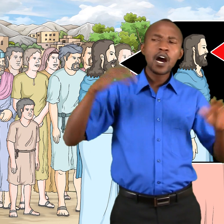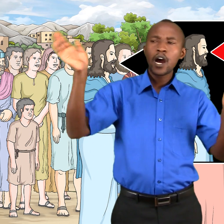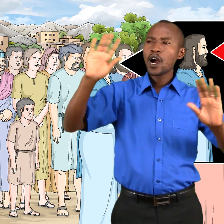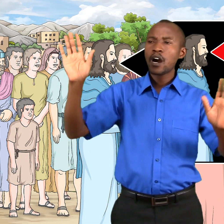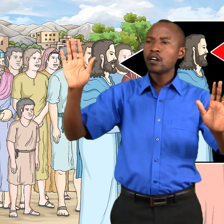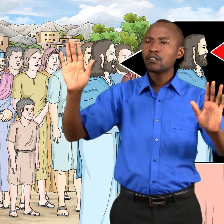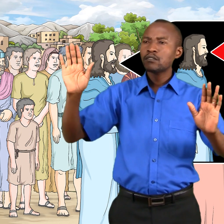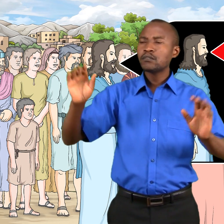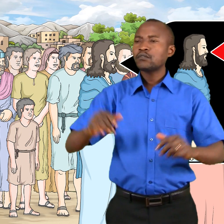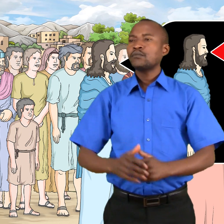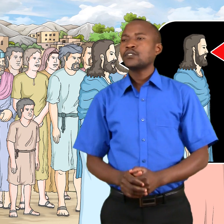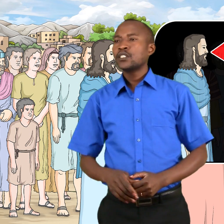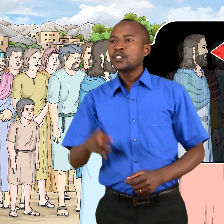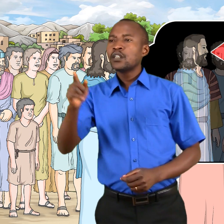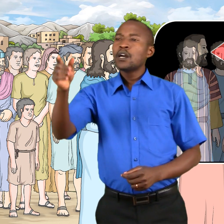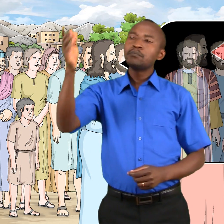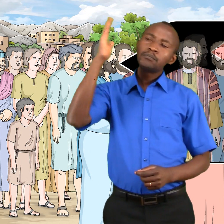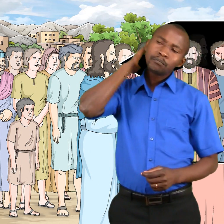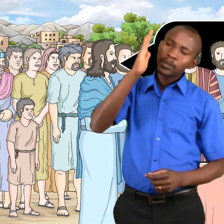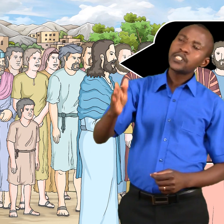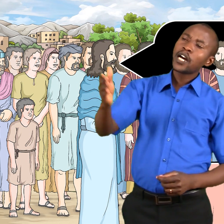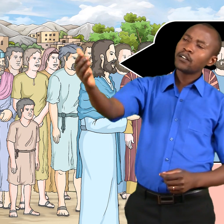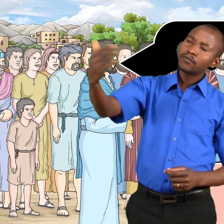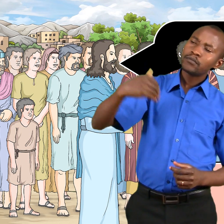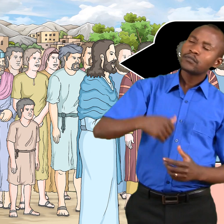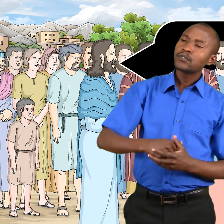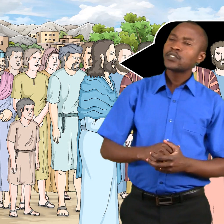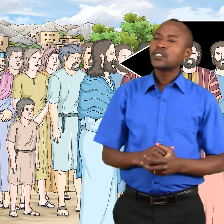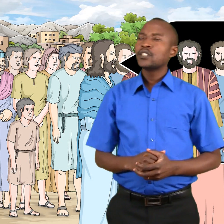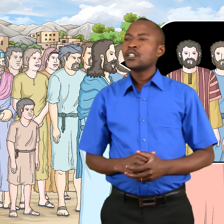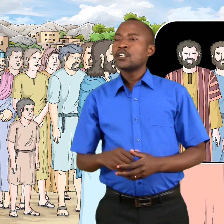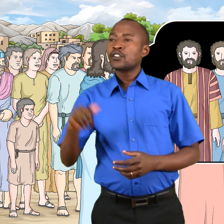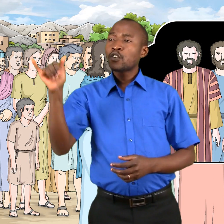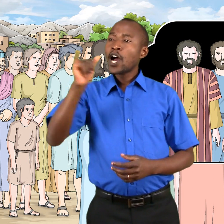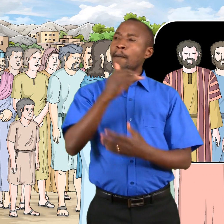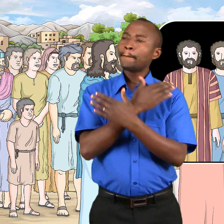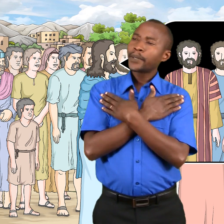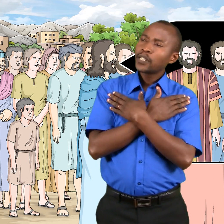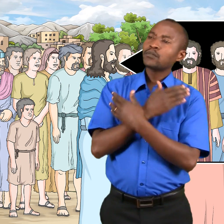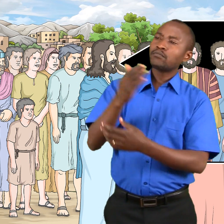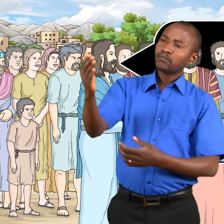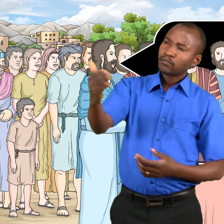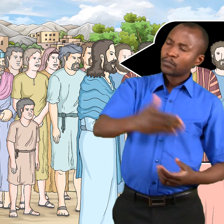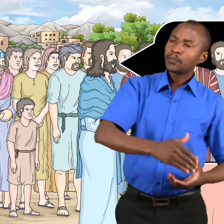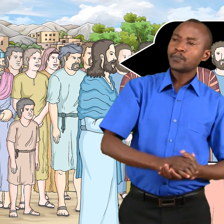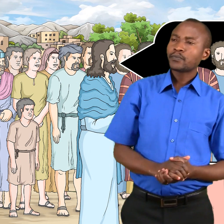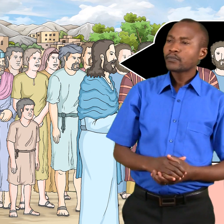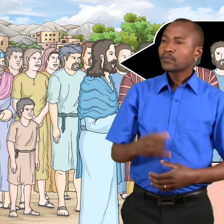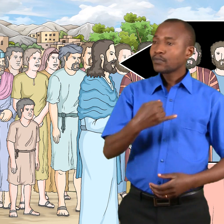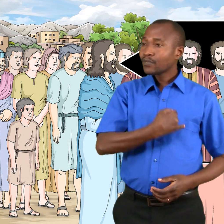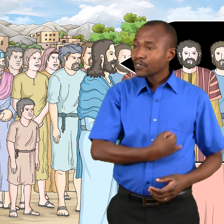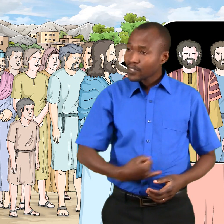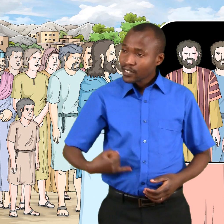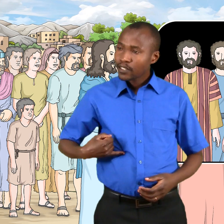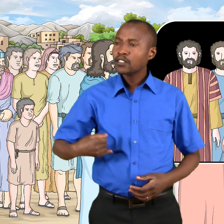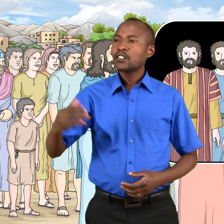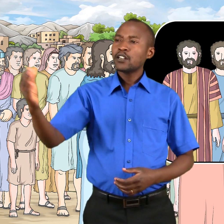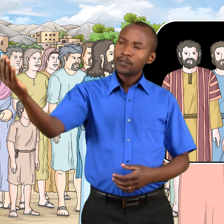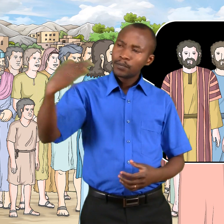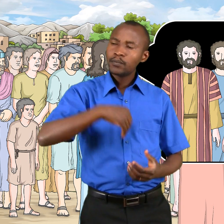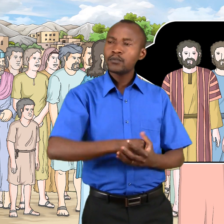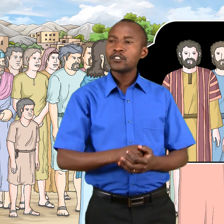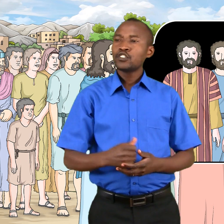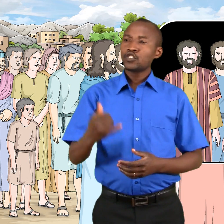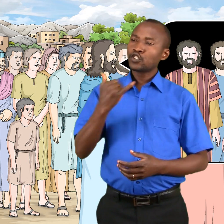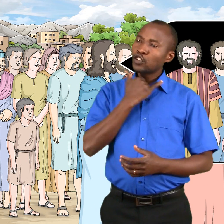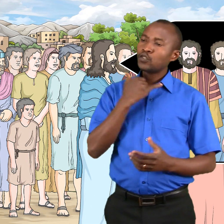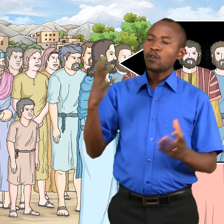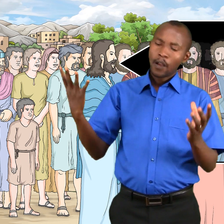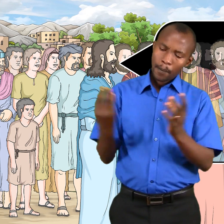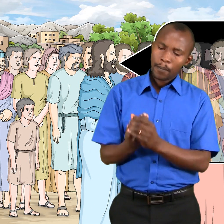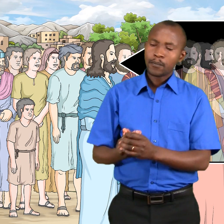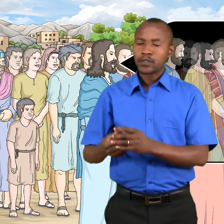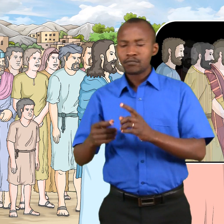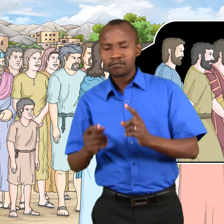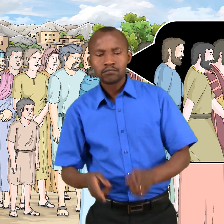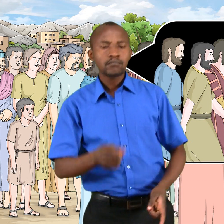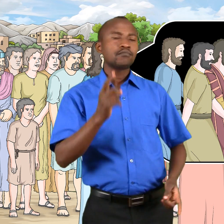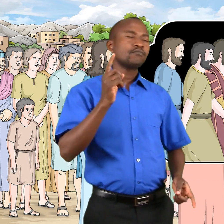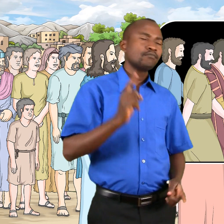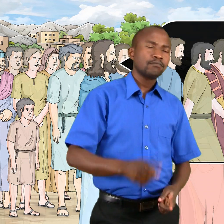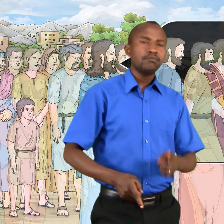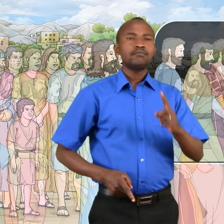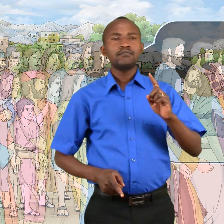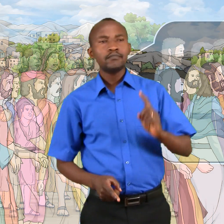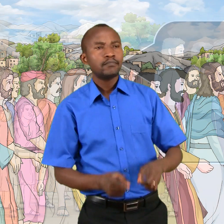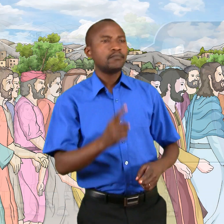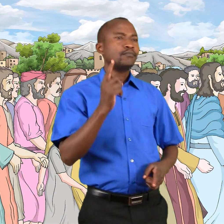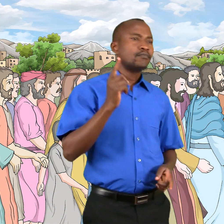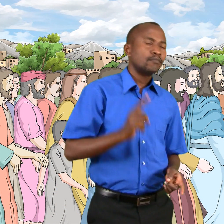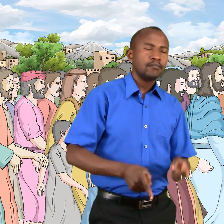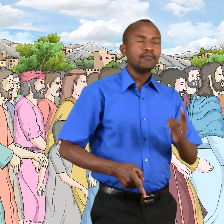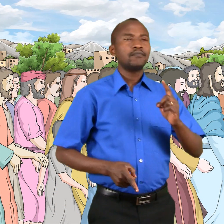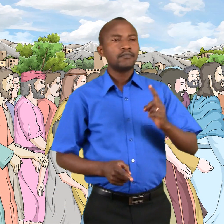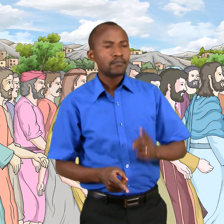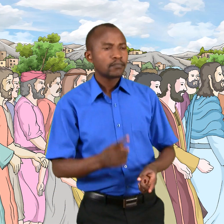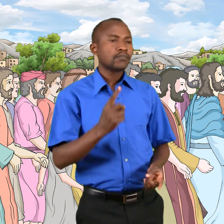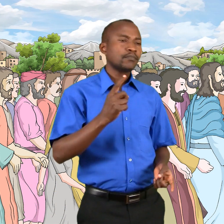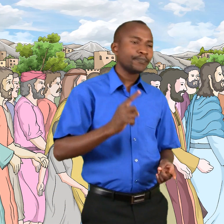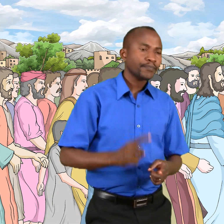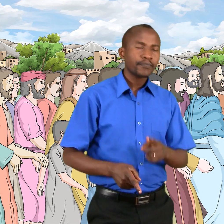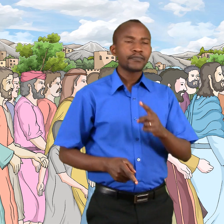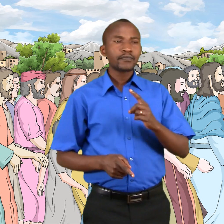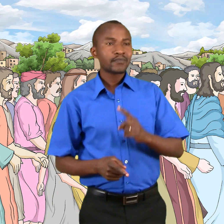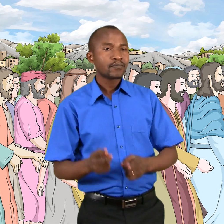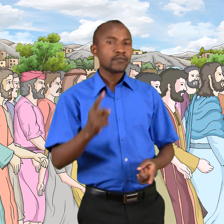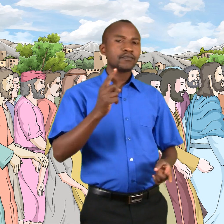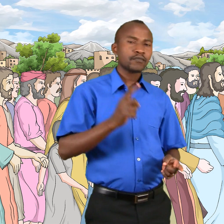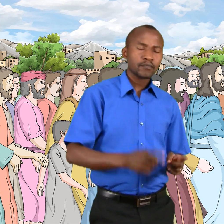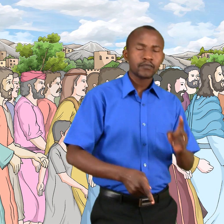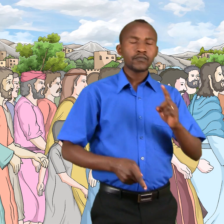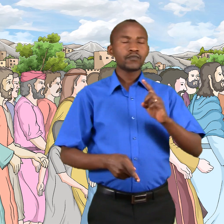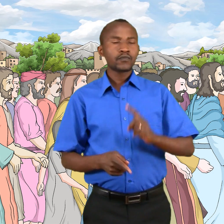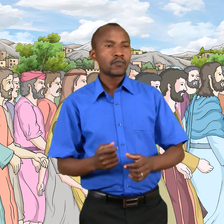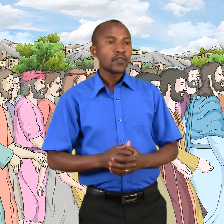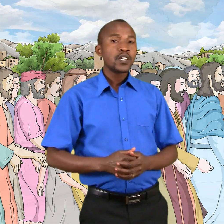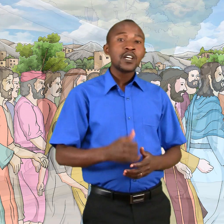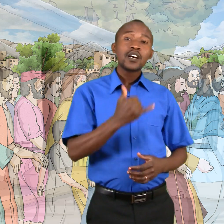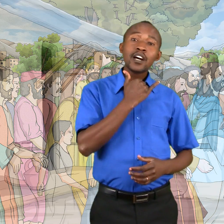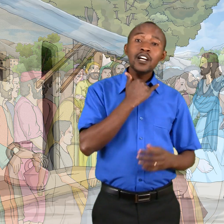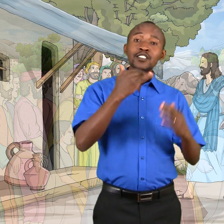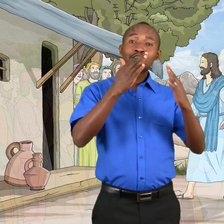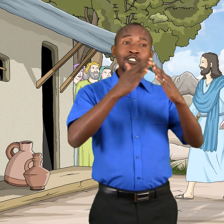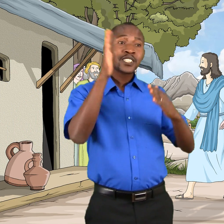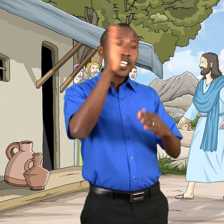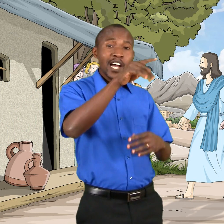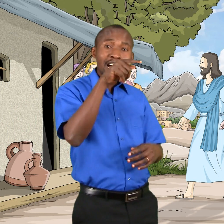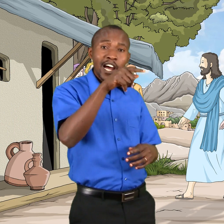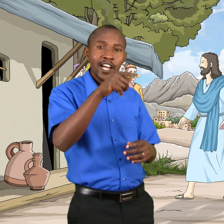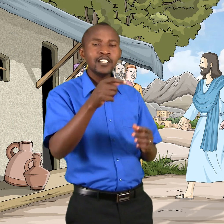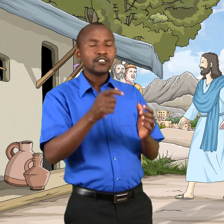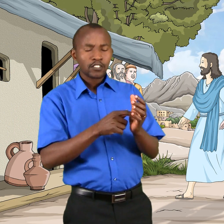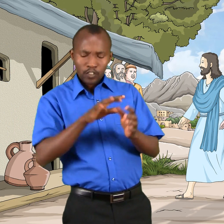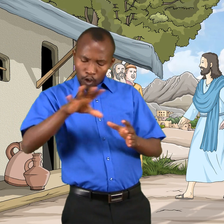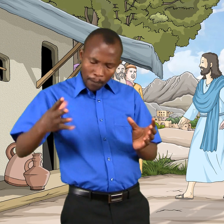And He did not allow anyone to accompany Him except Peter, James, and John the brother of James.